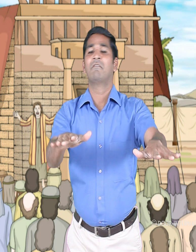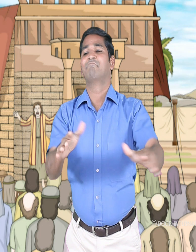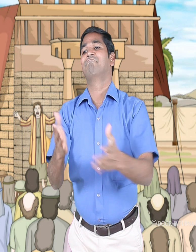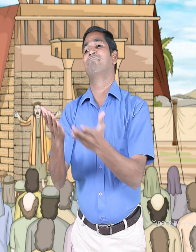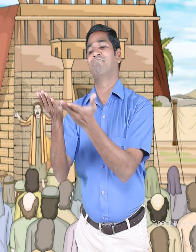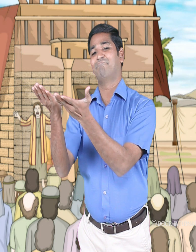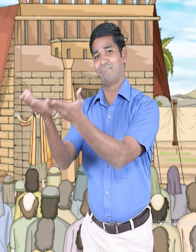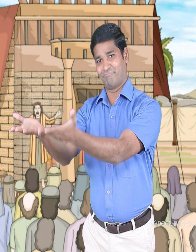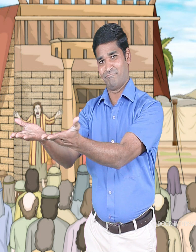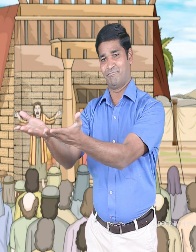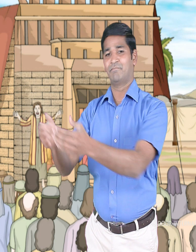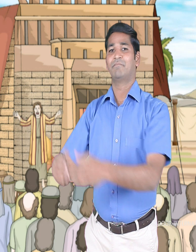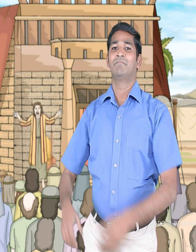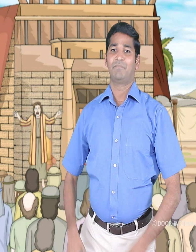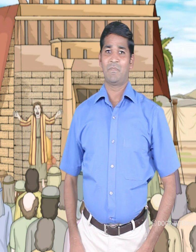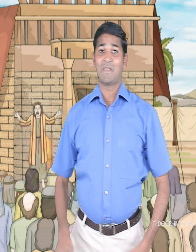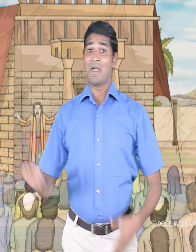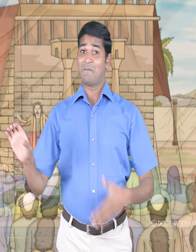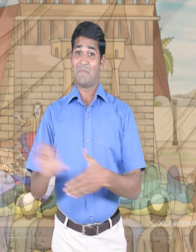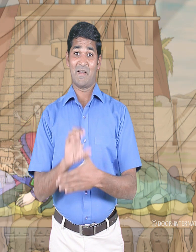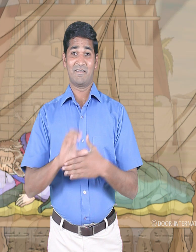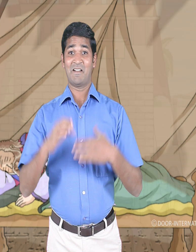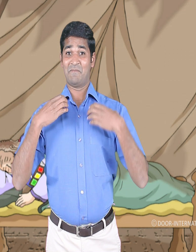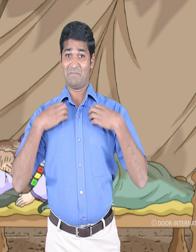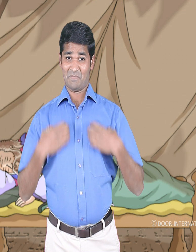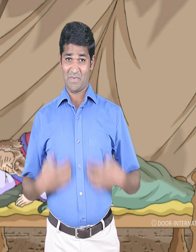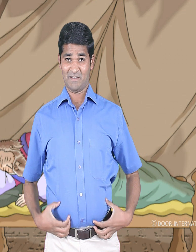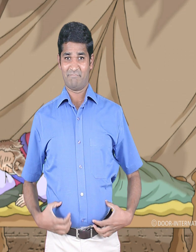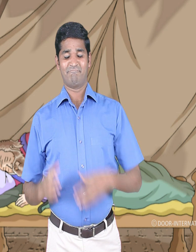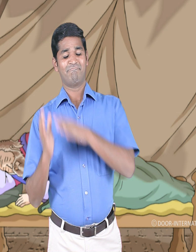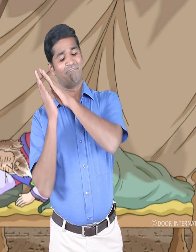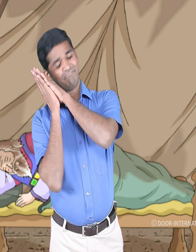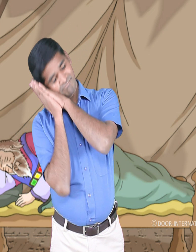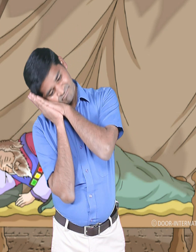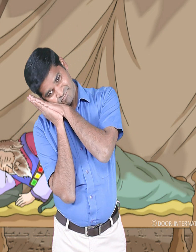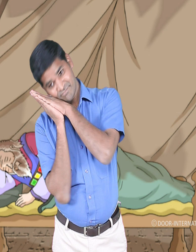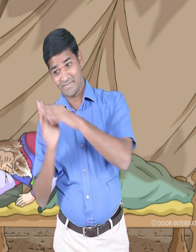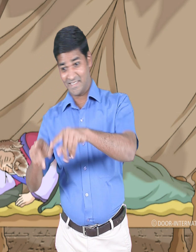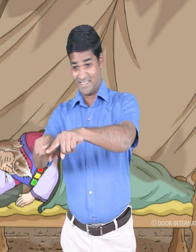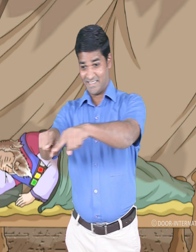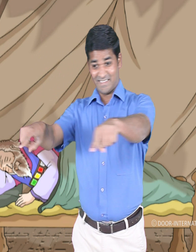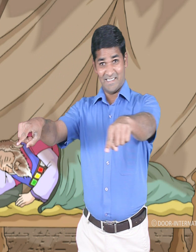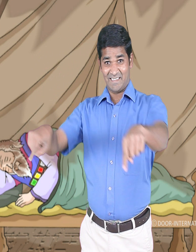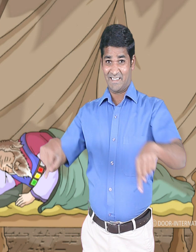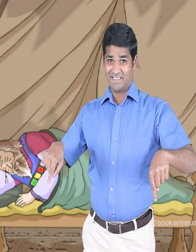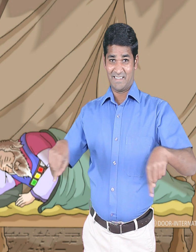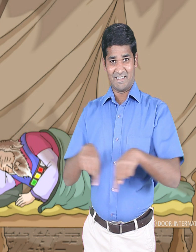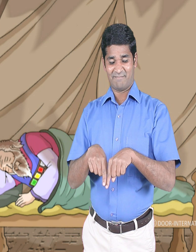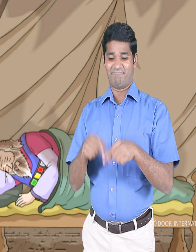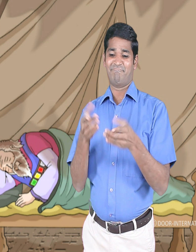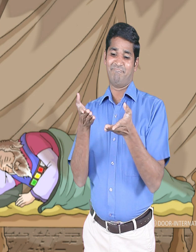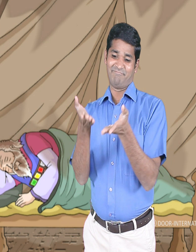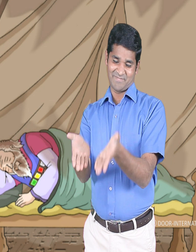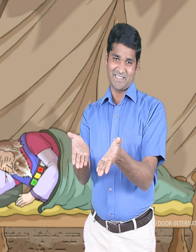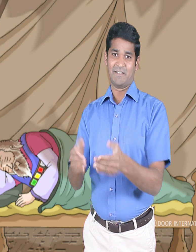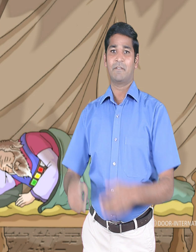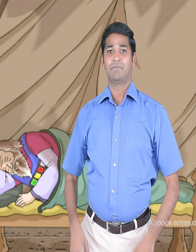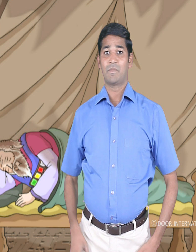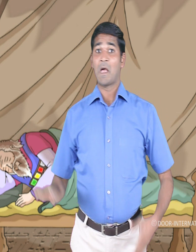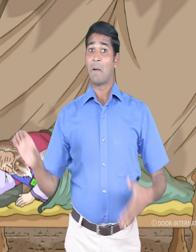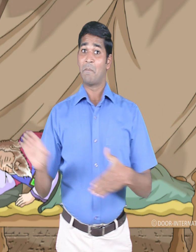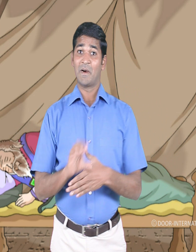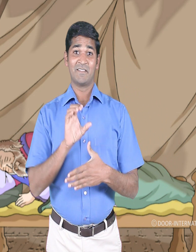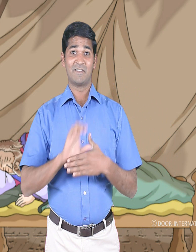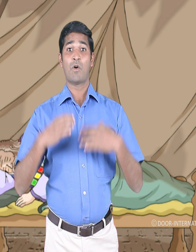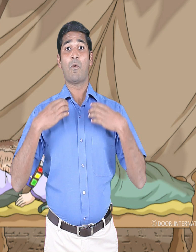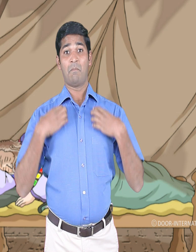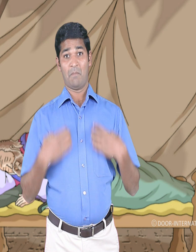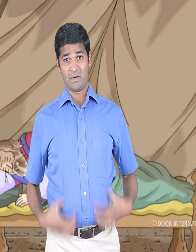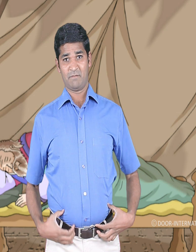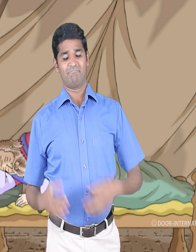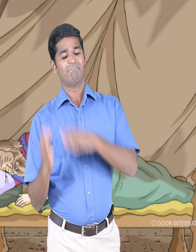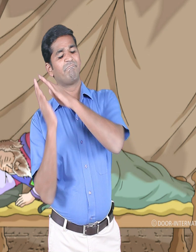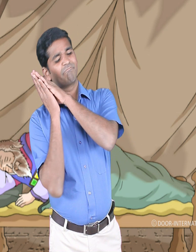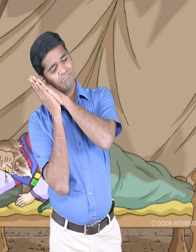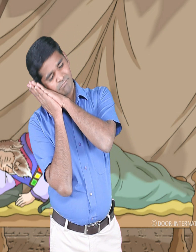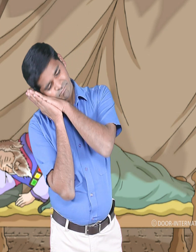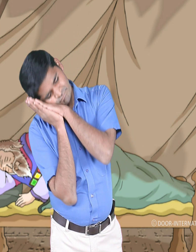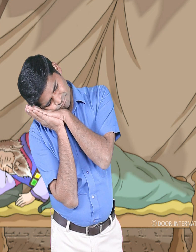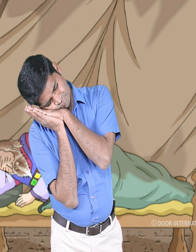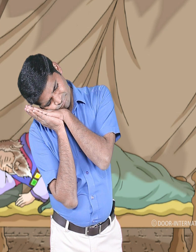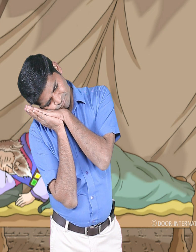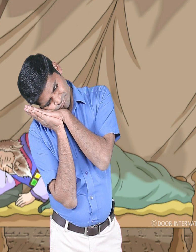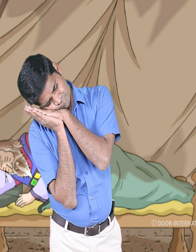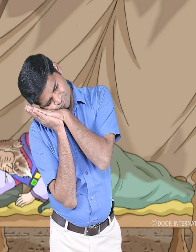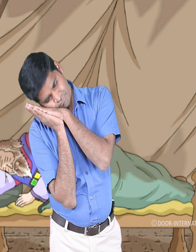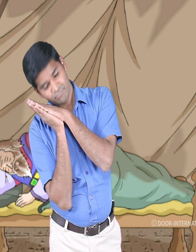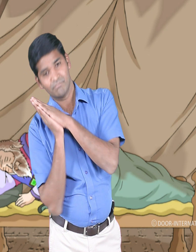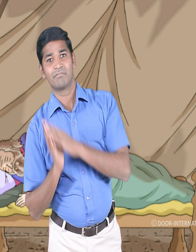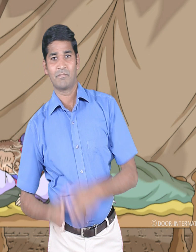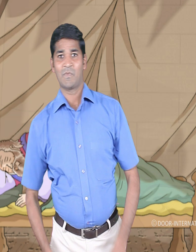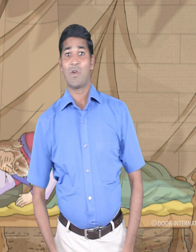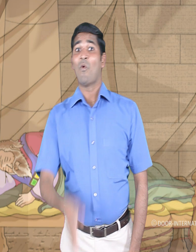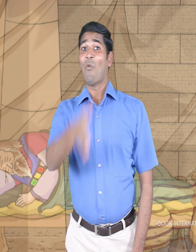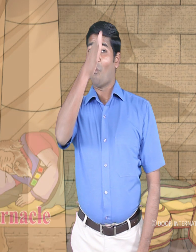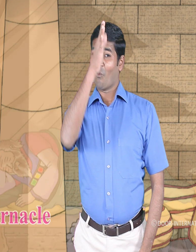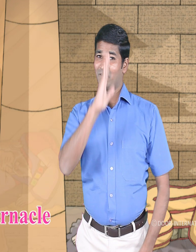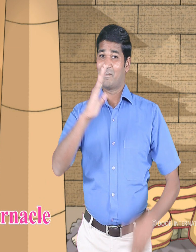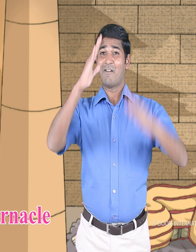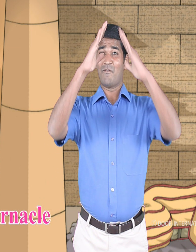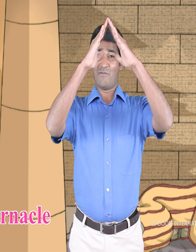And at that time Eli, whose eyesight had grown so dim that he could not see, was lying in his room.